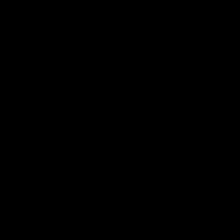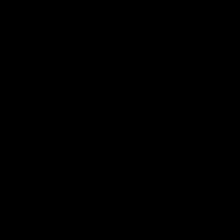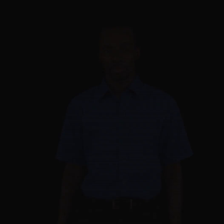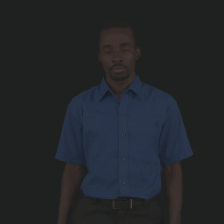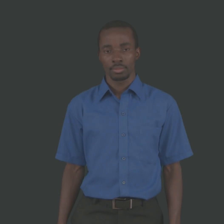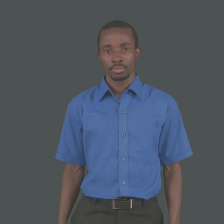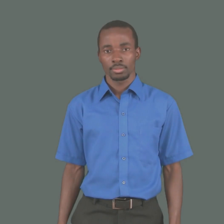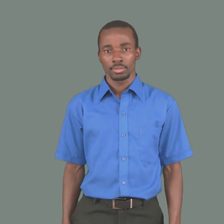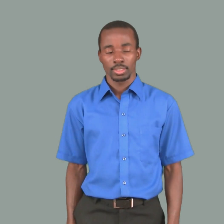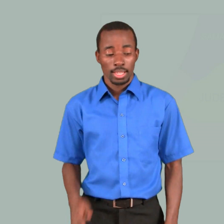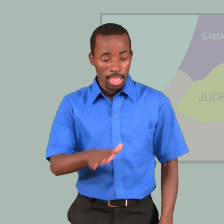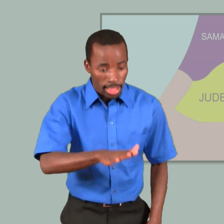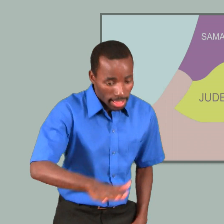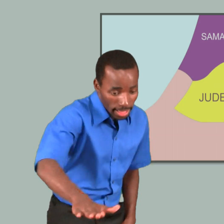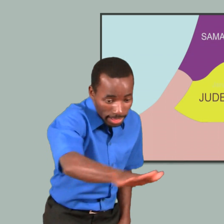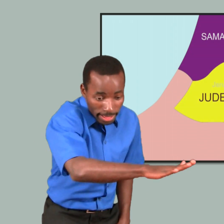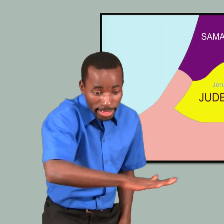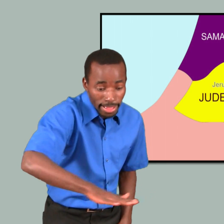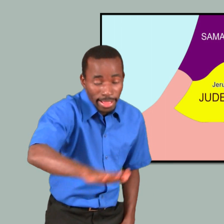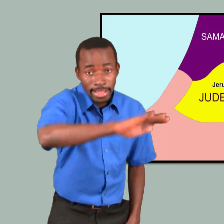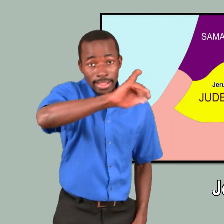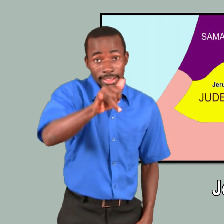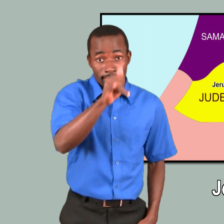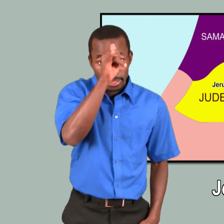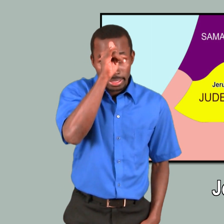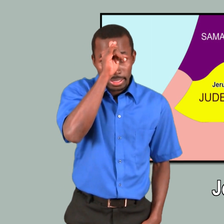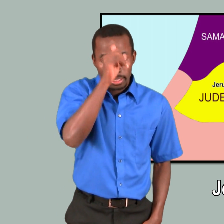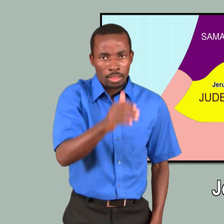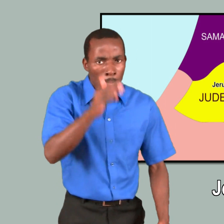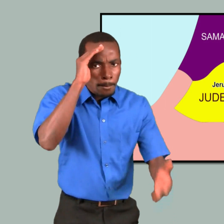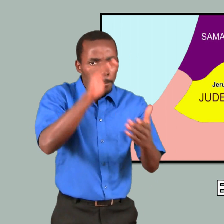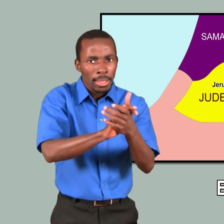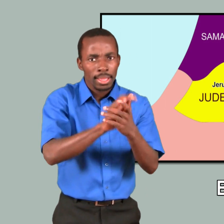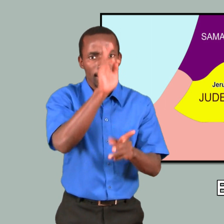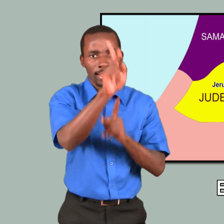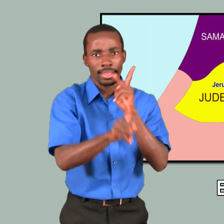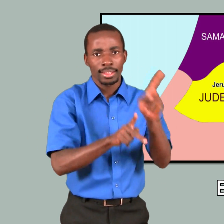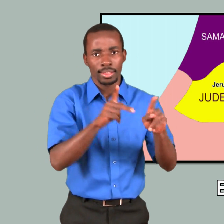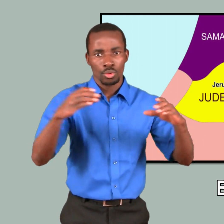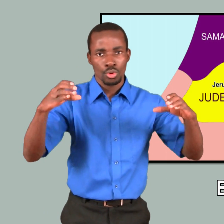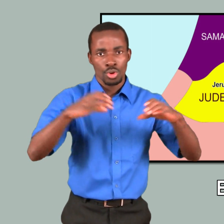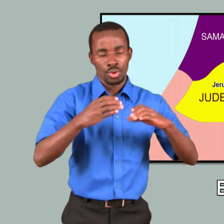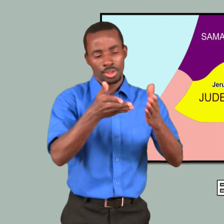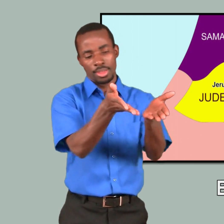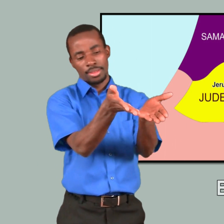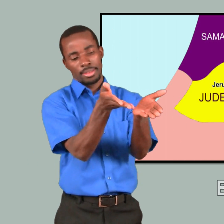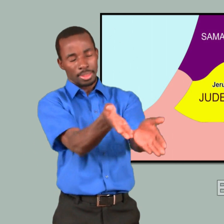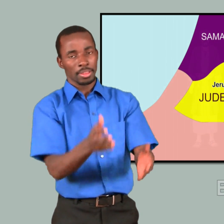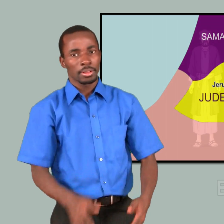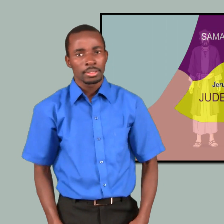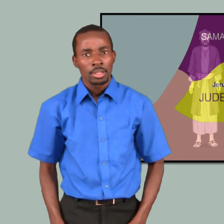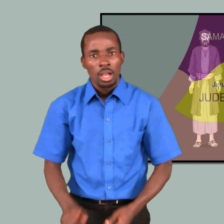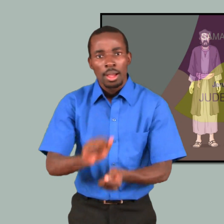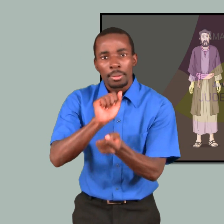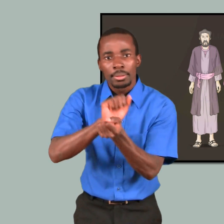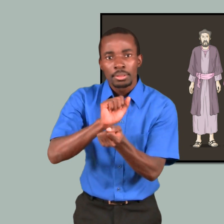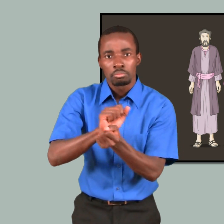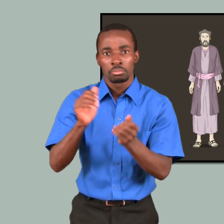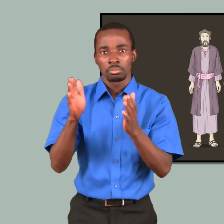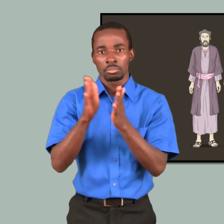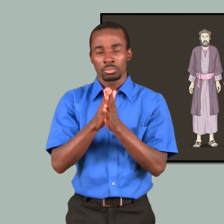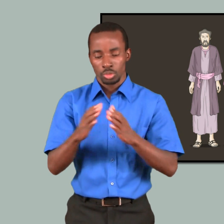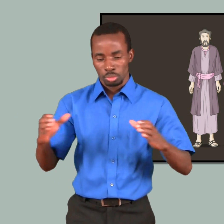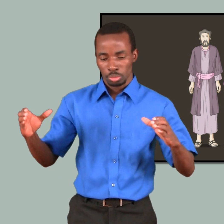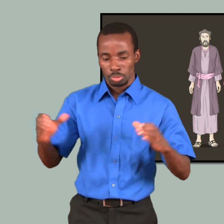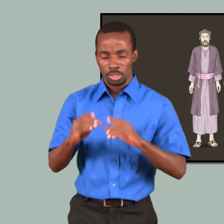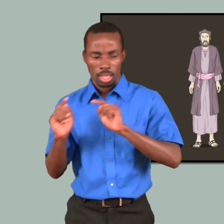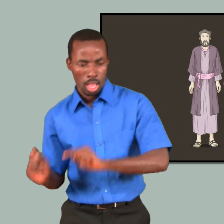When we arrived in Jerusalem, the brothers welcomed us joyfully.